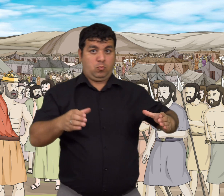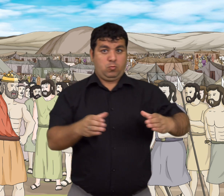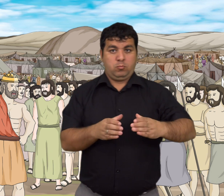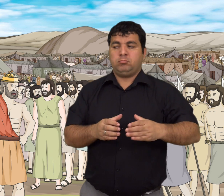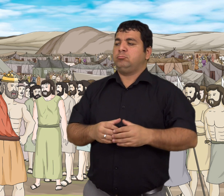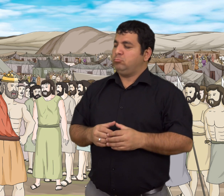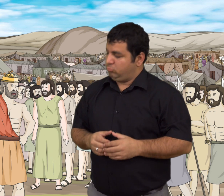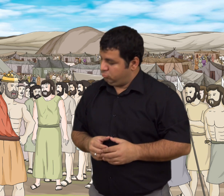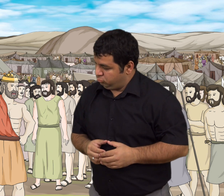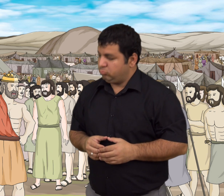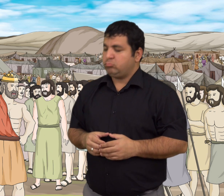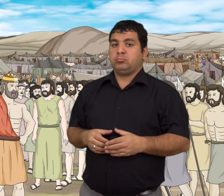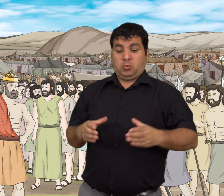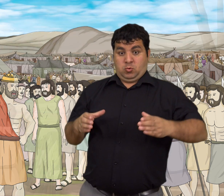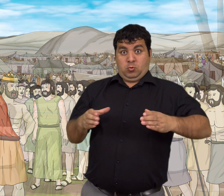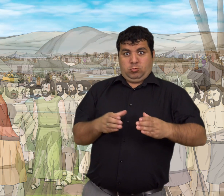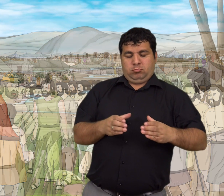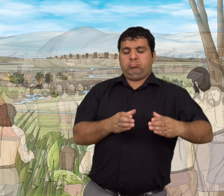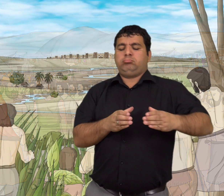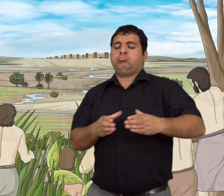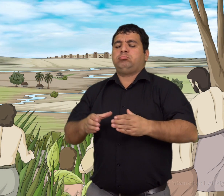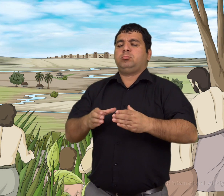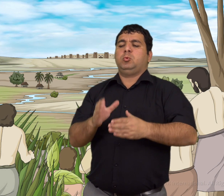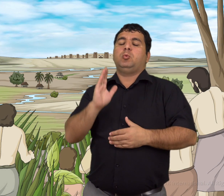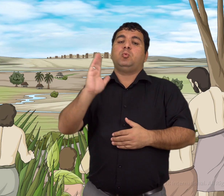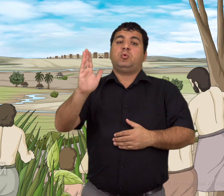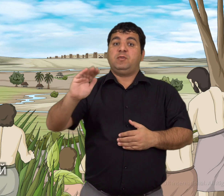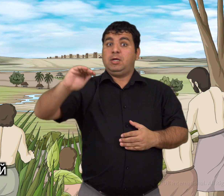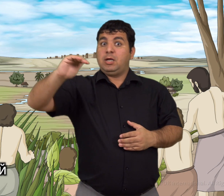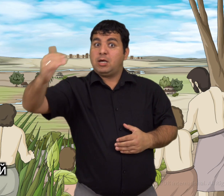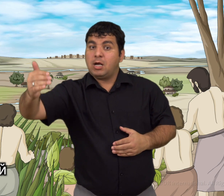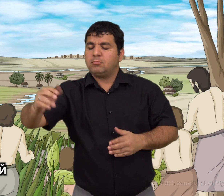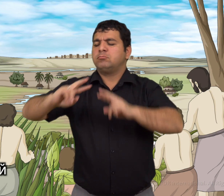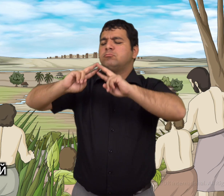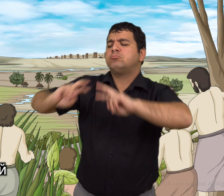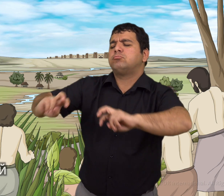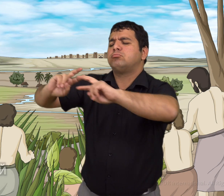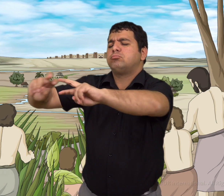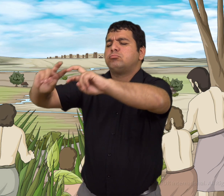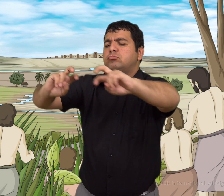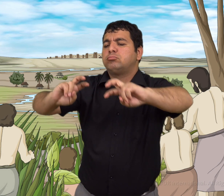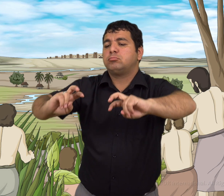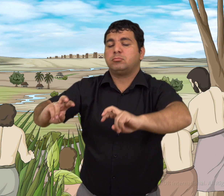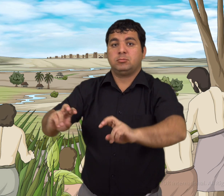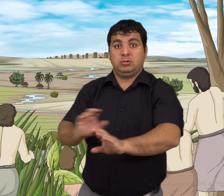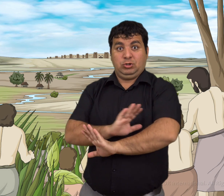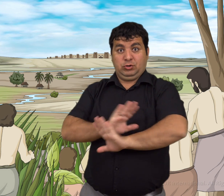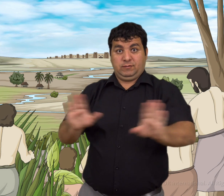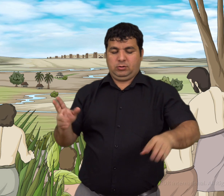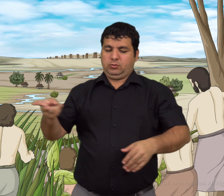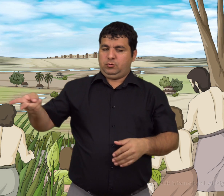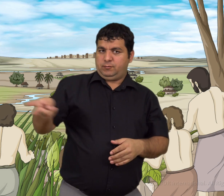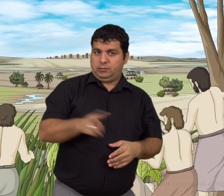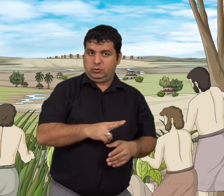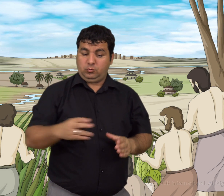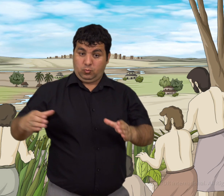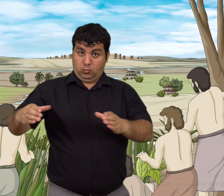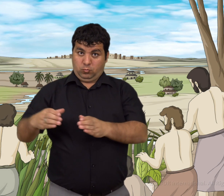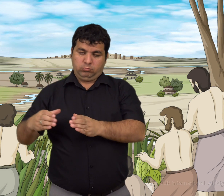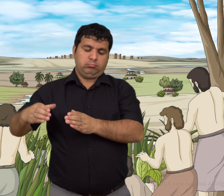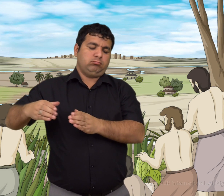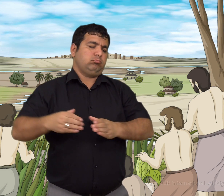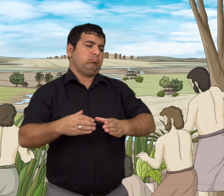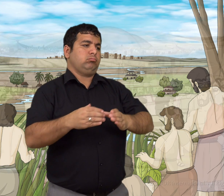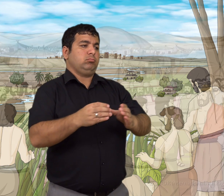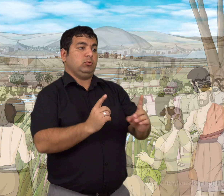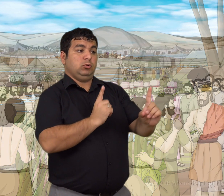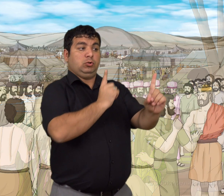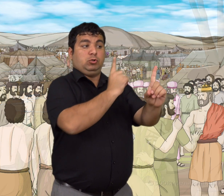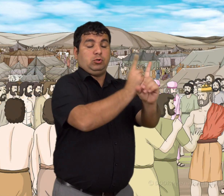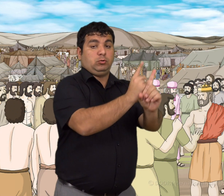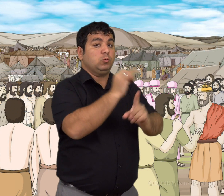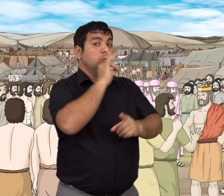So the men went up and spied out Ai.